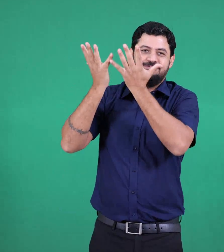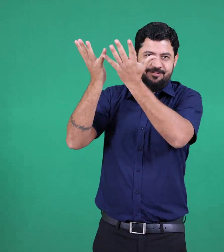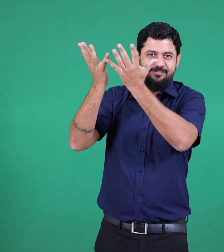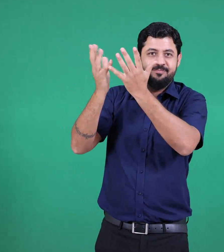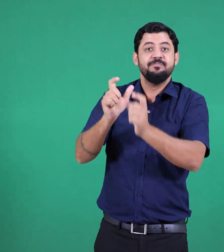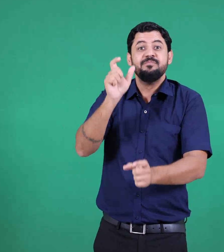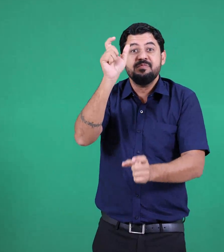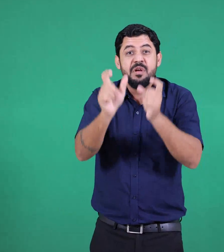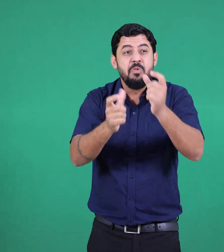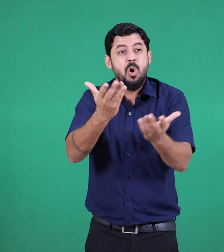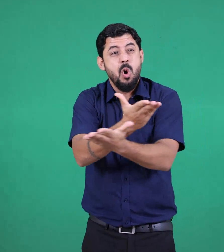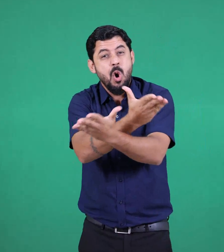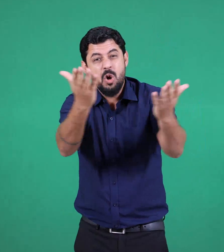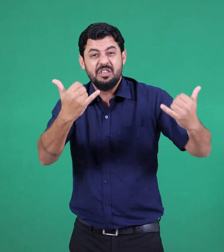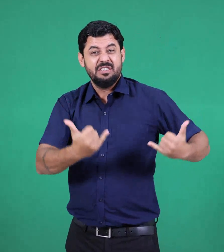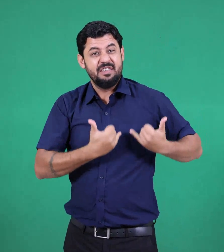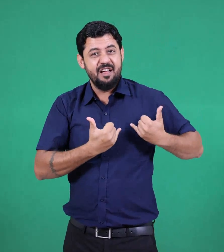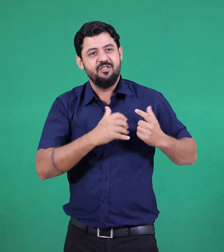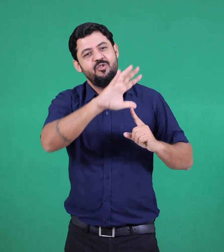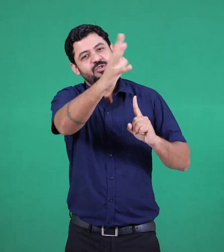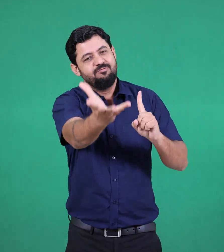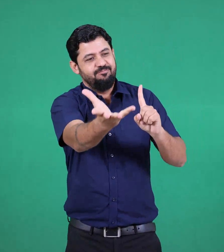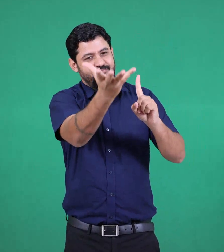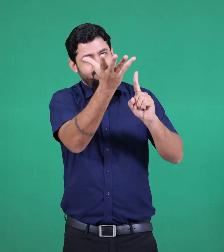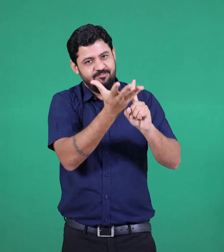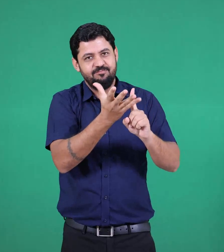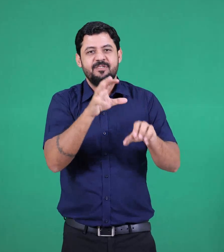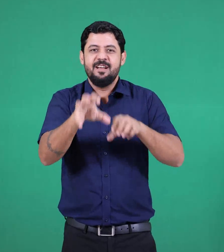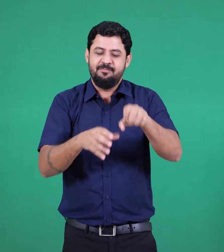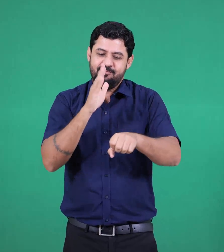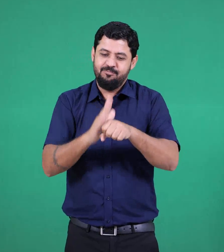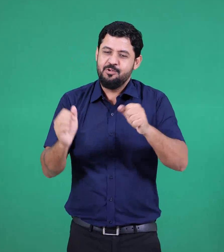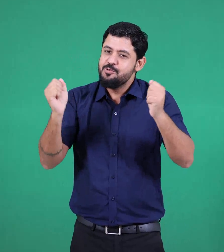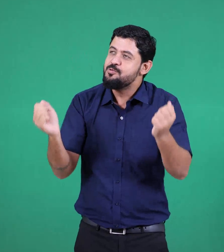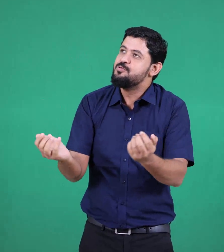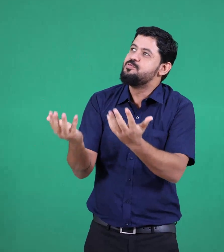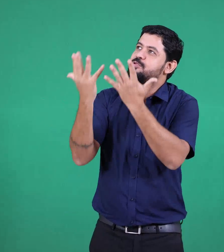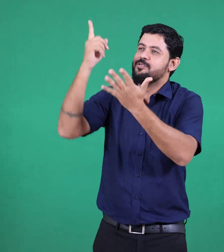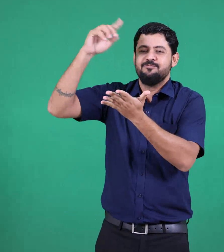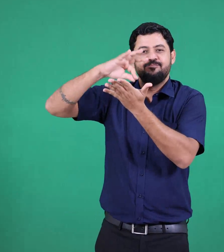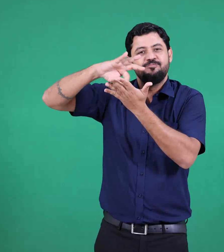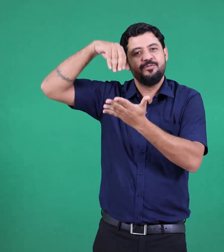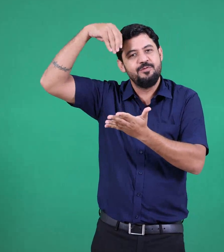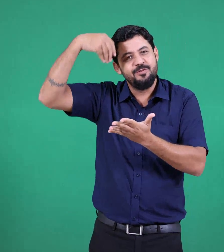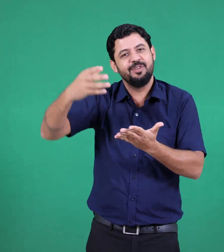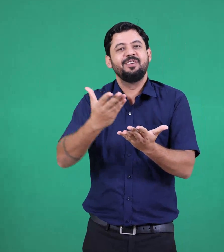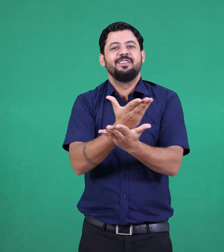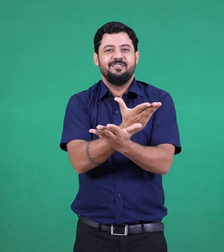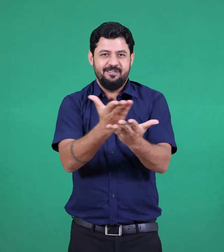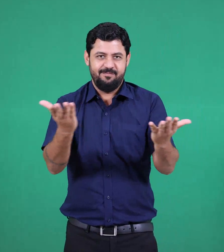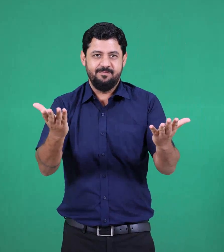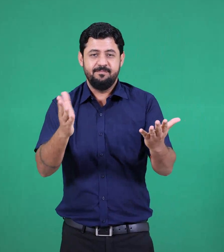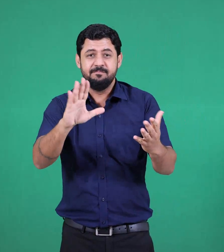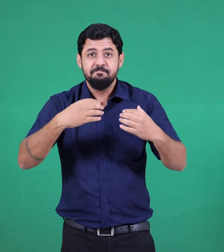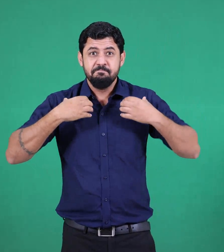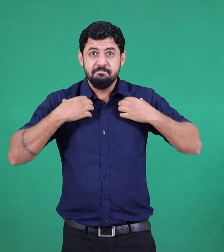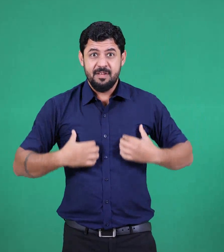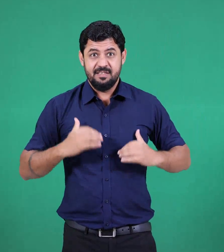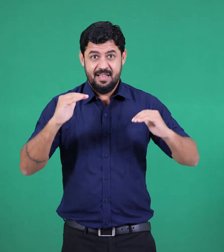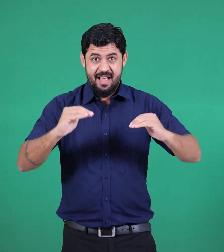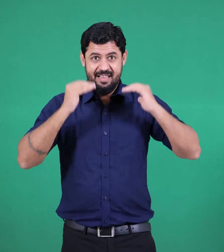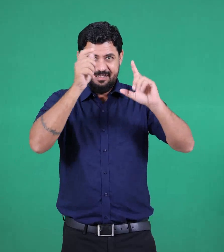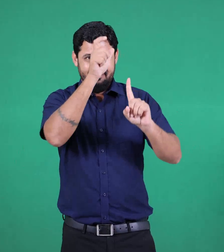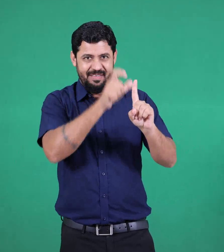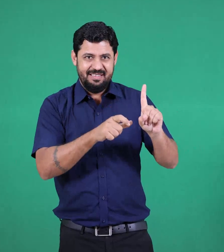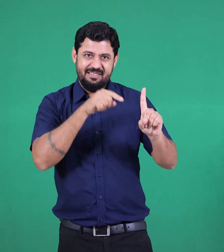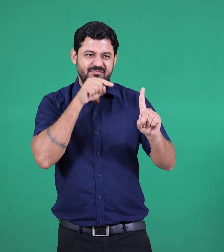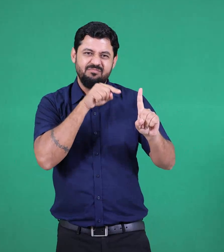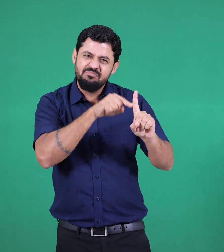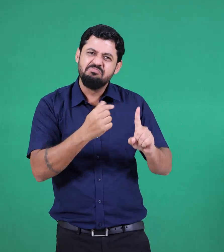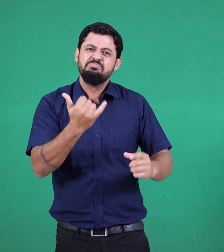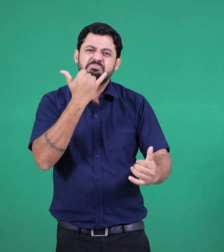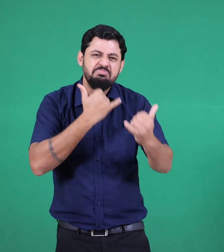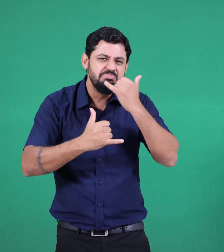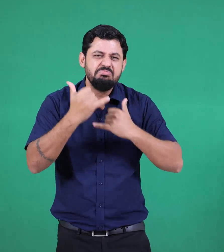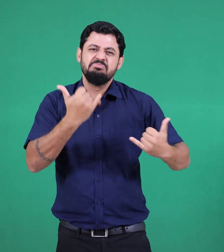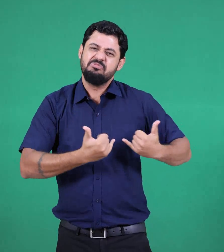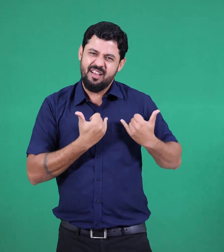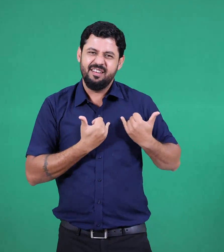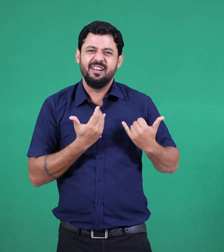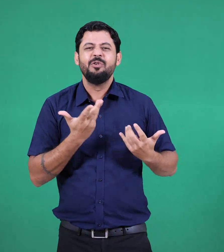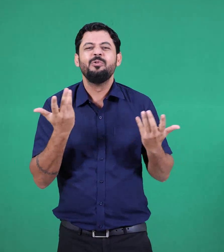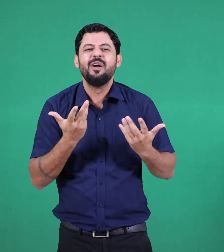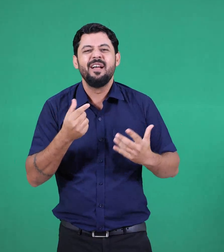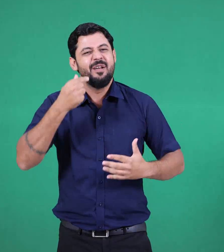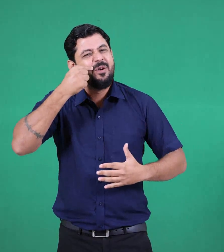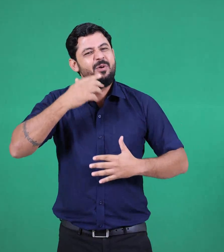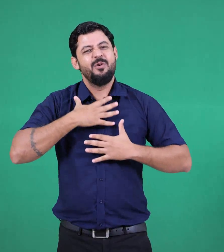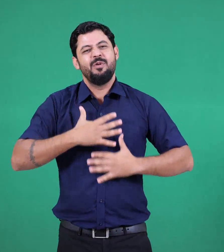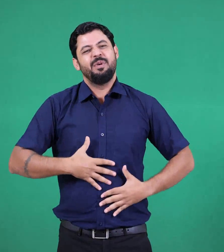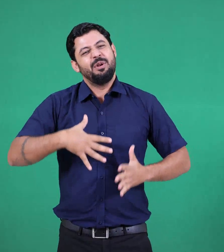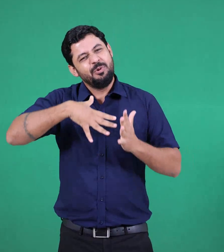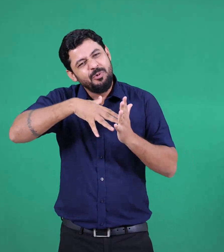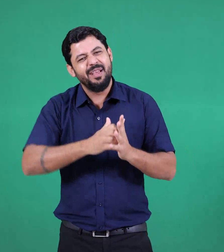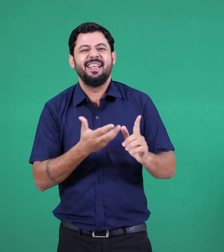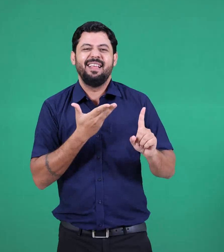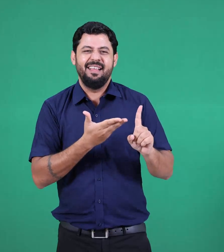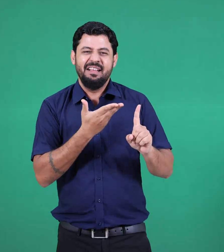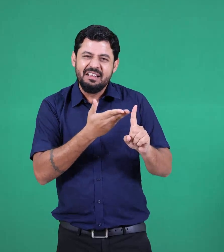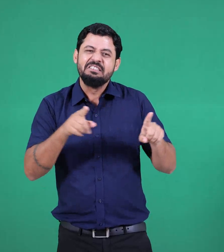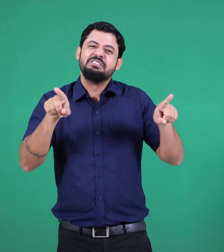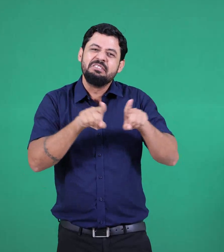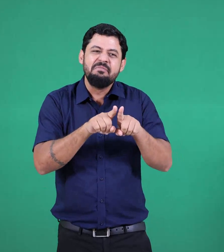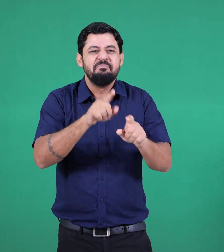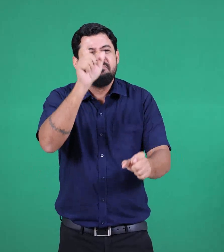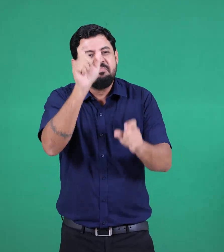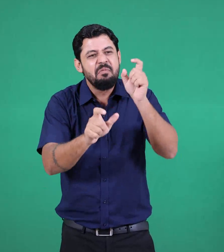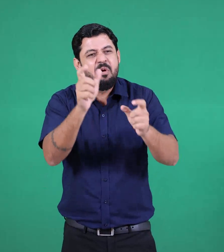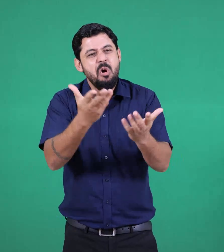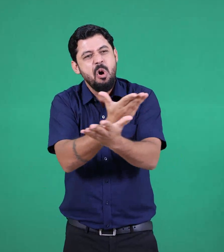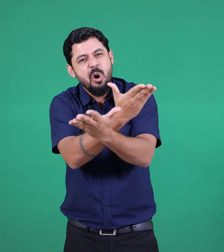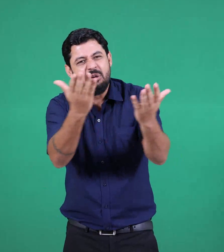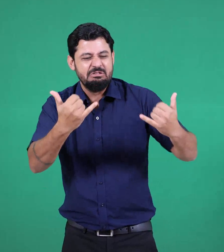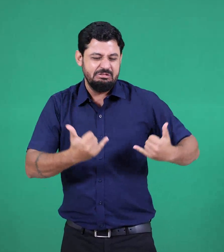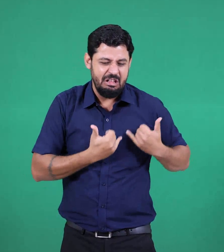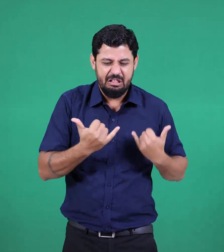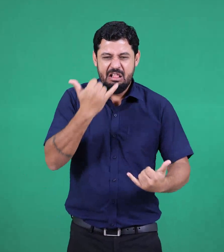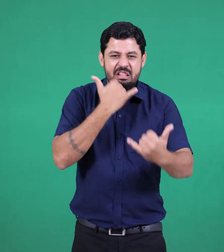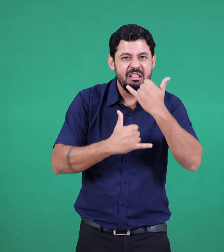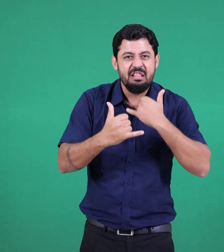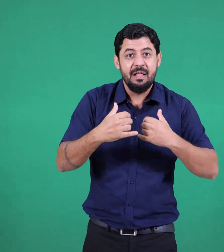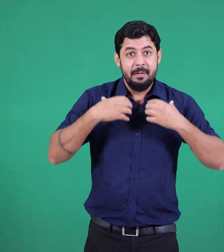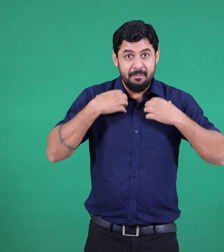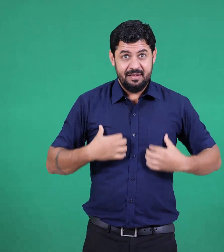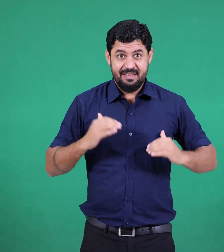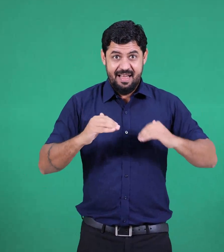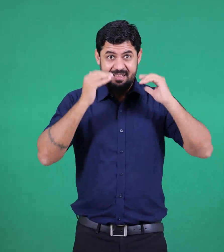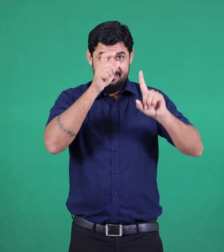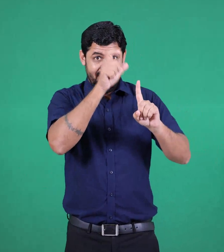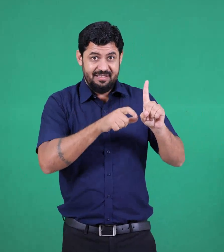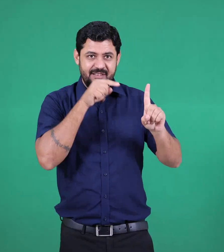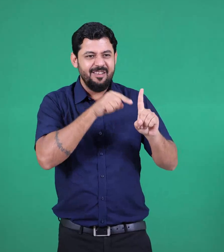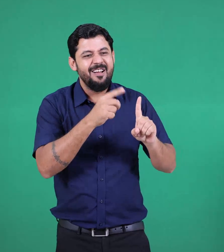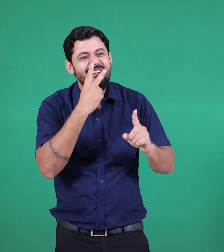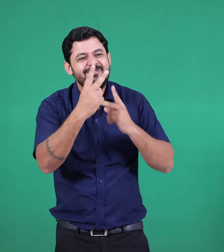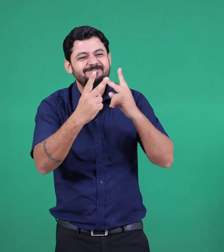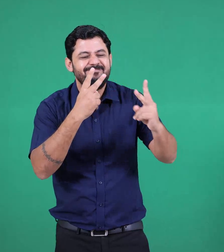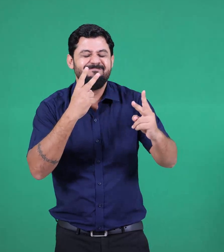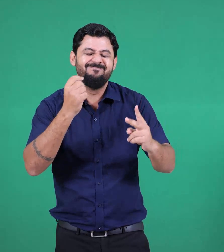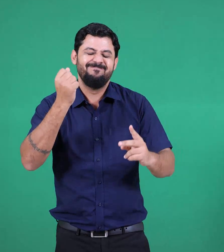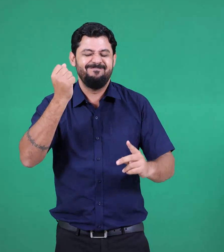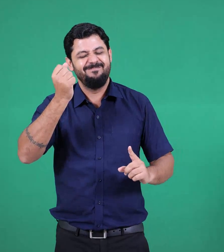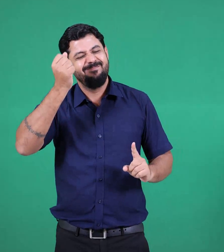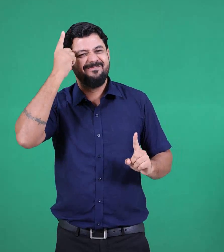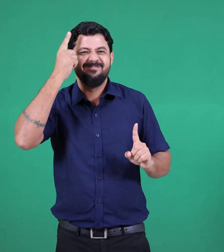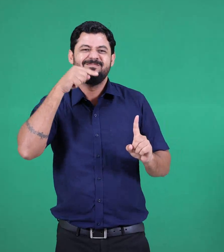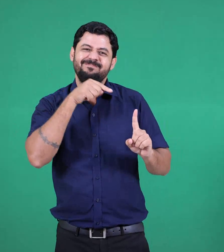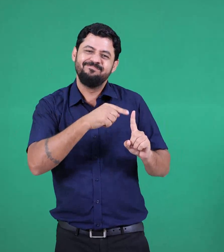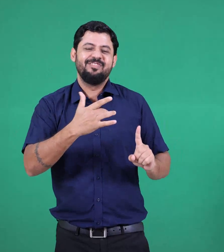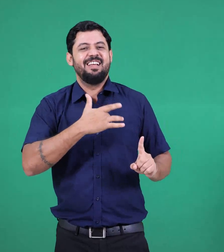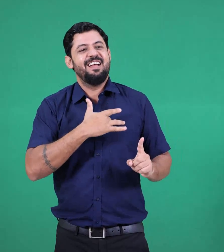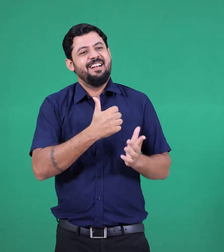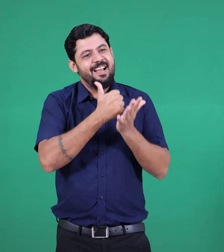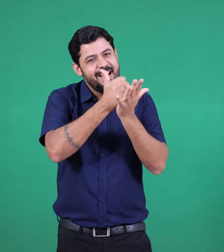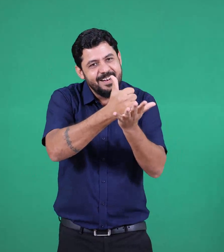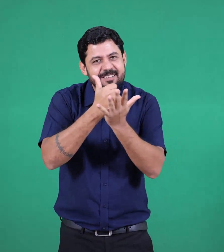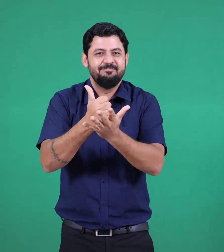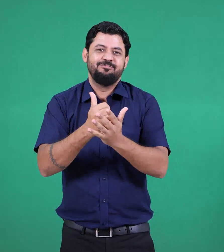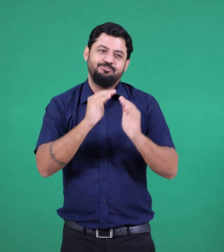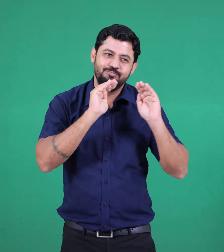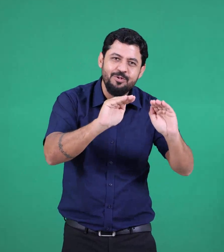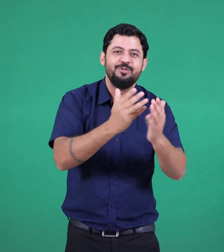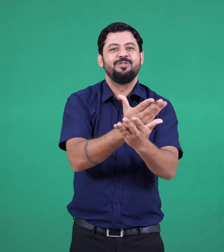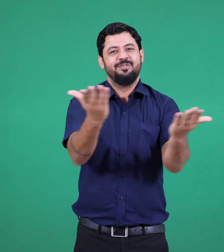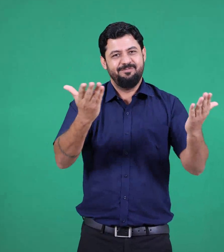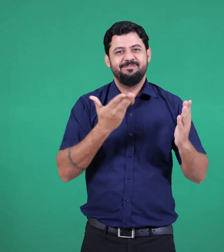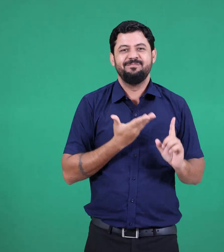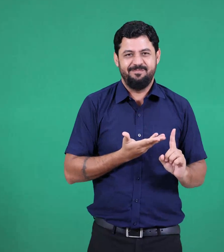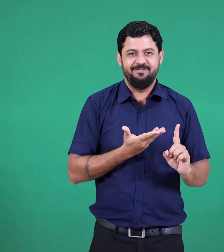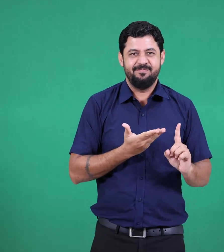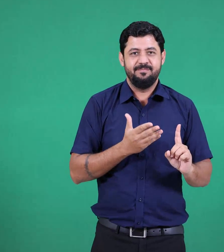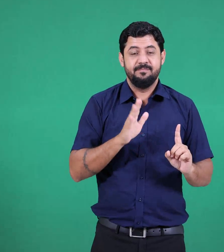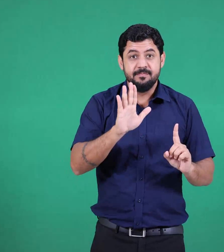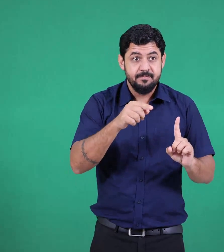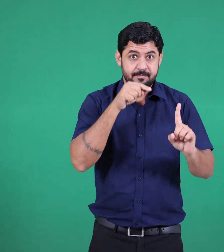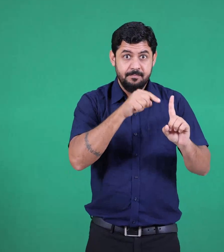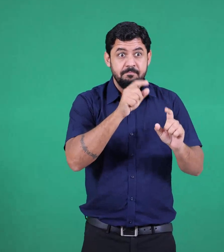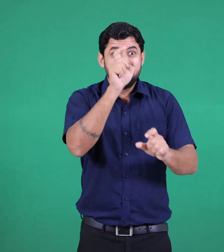He is able to deal gently with those who are ignorant and misguided, since he himself is beset by weakness.